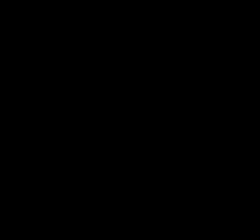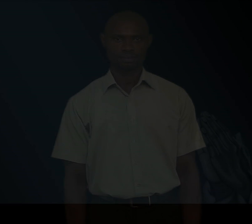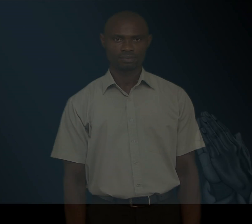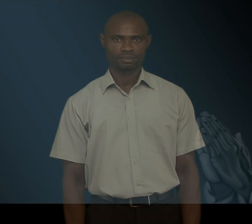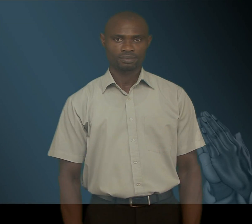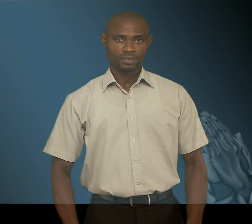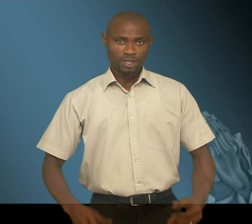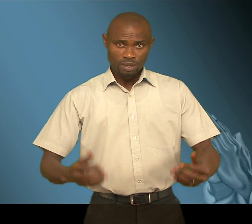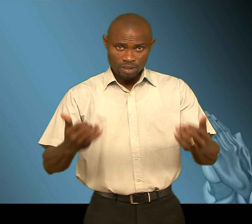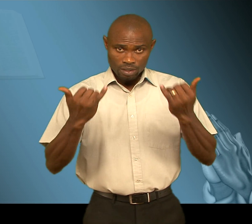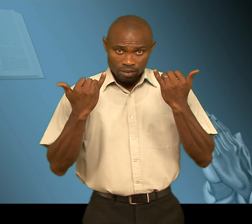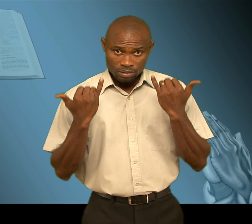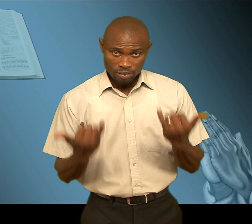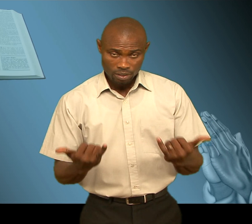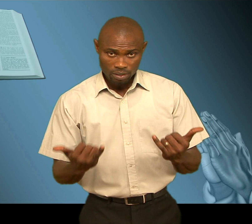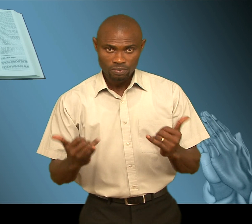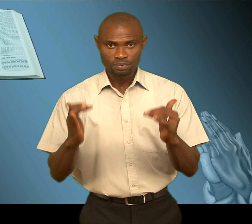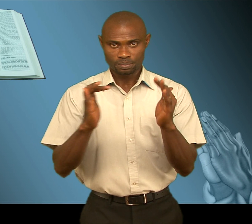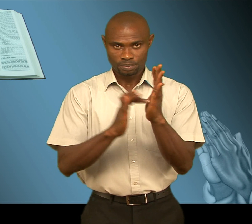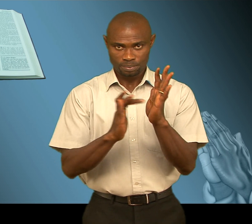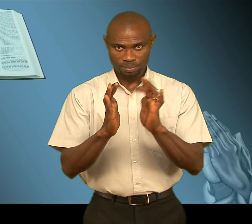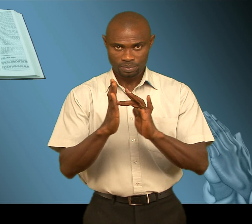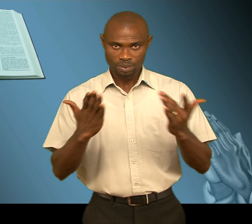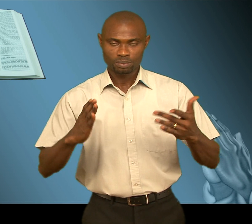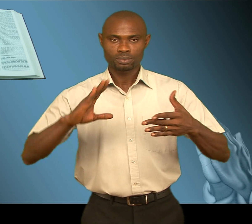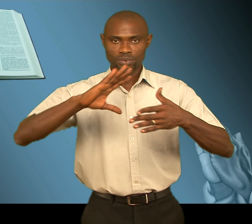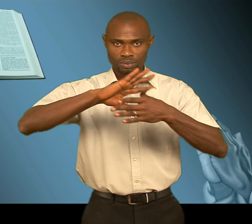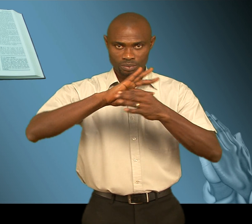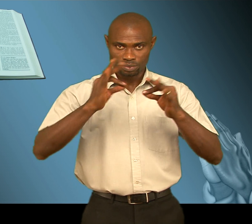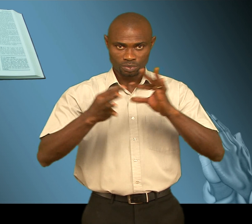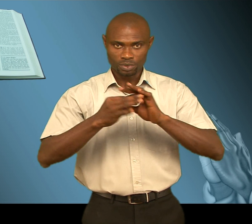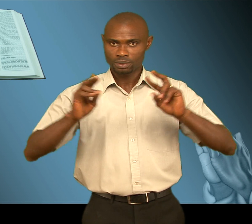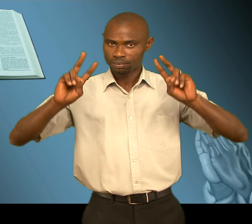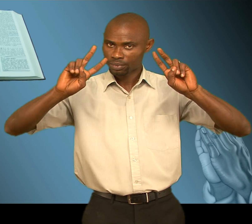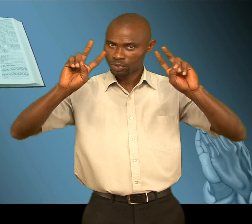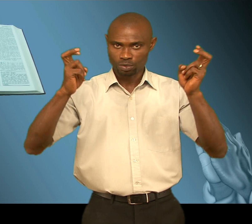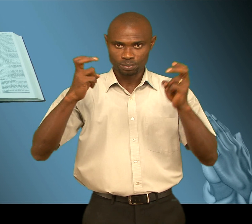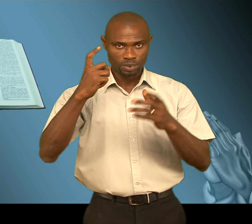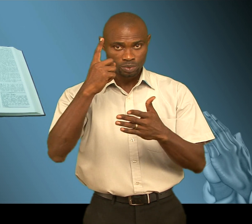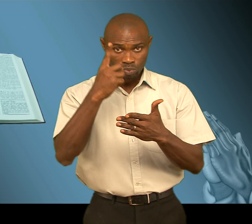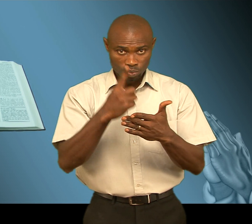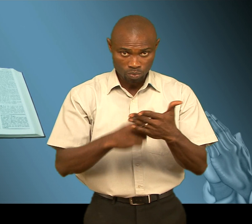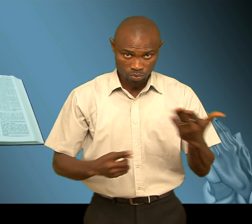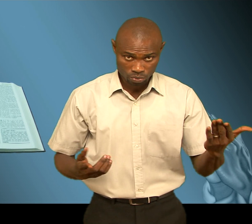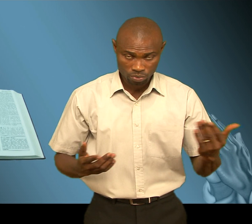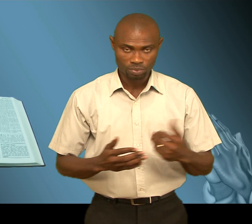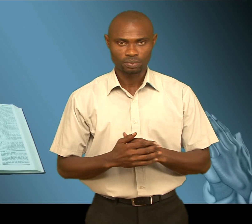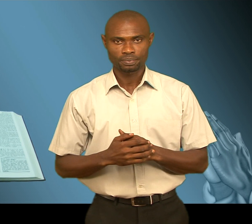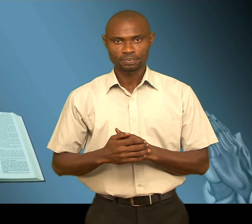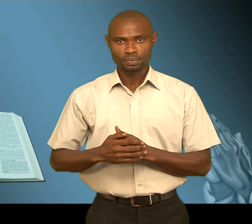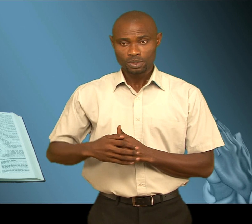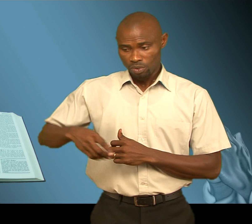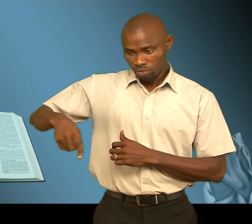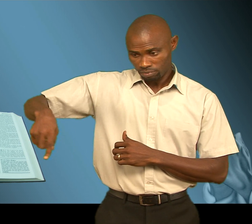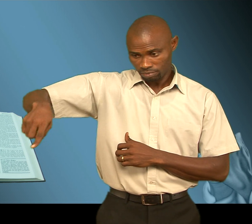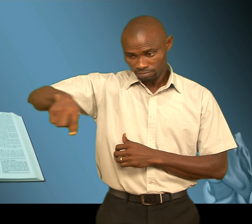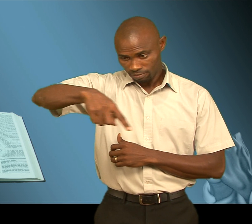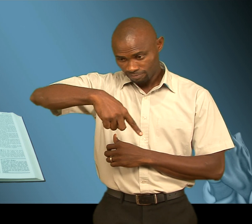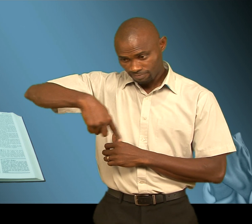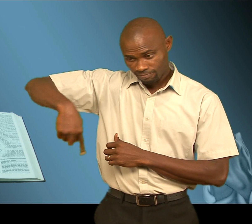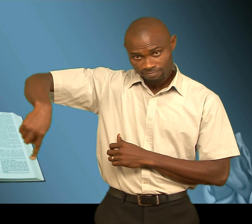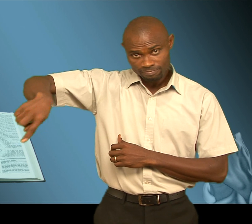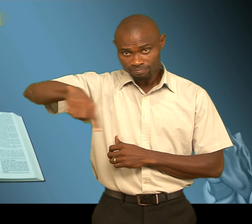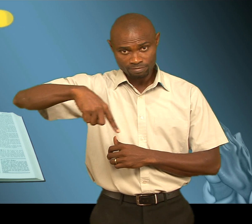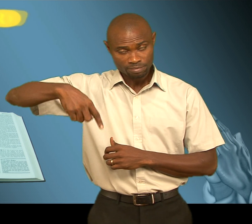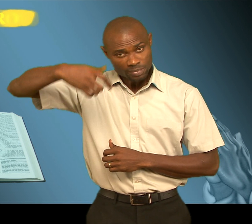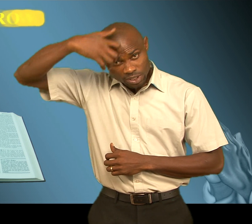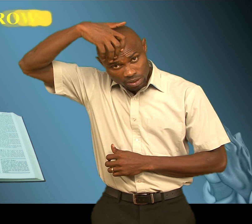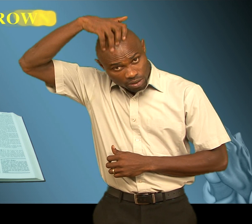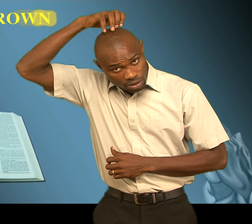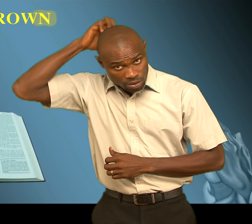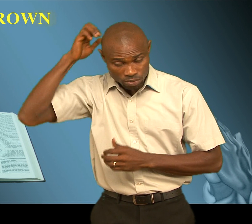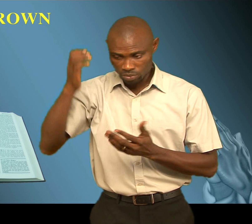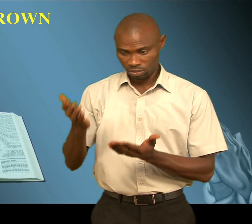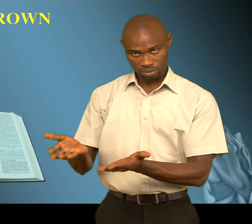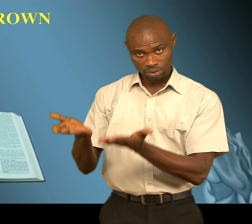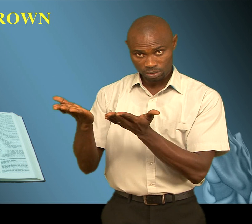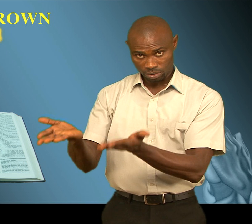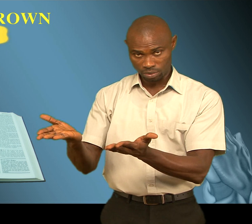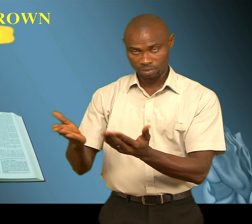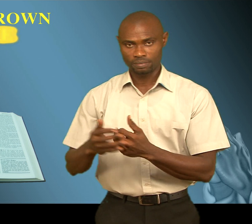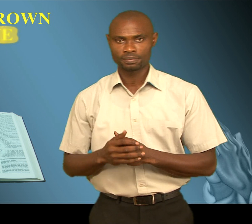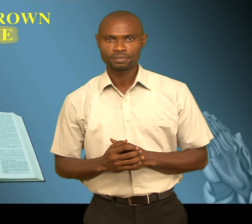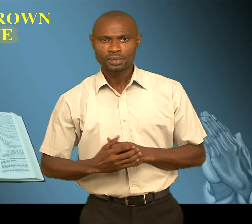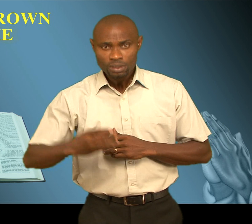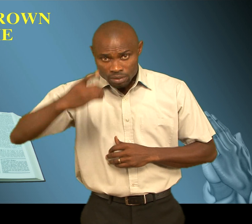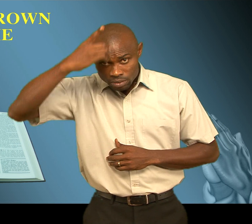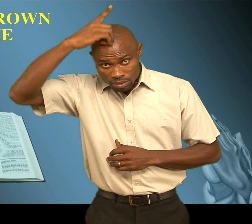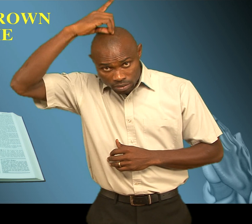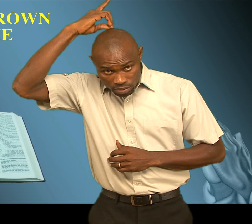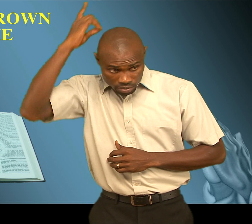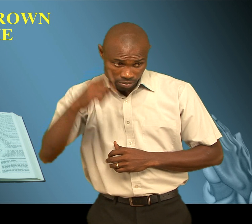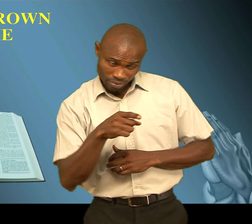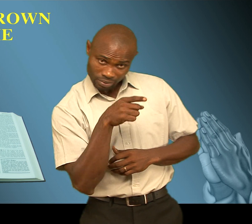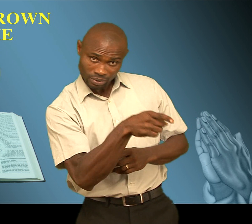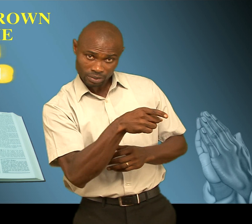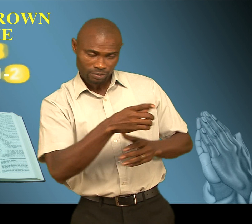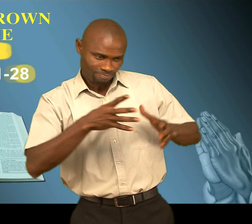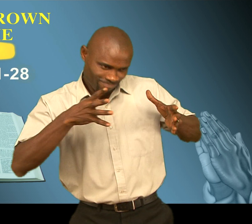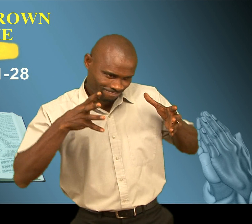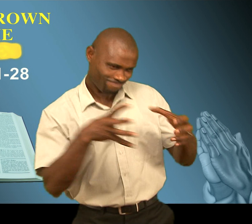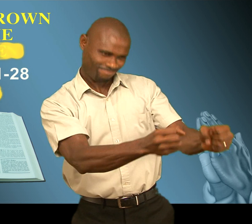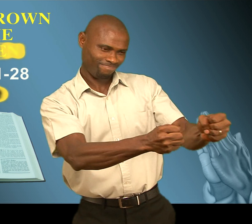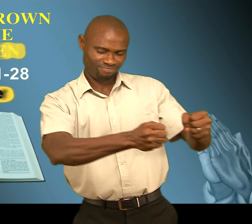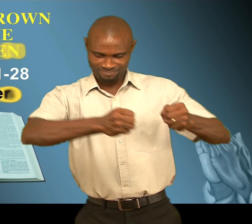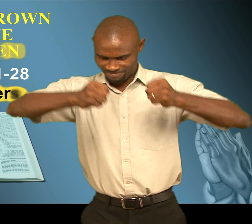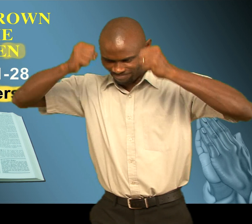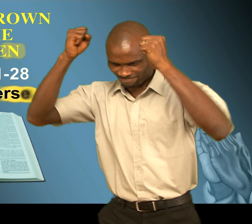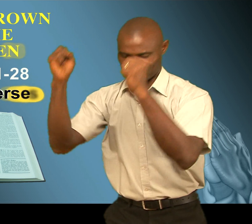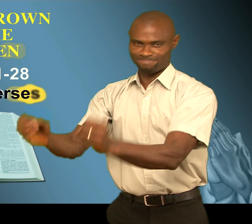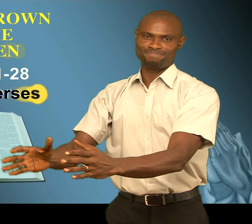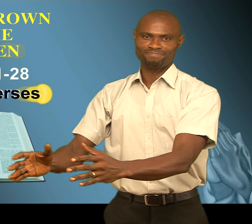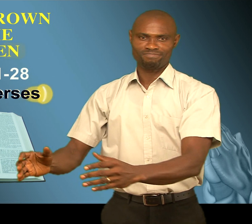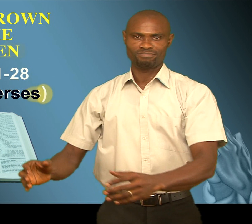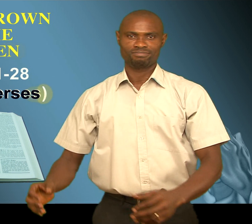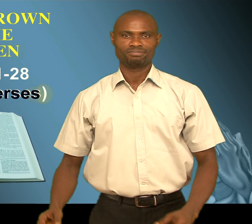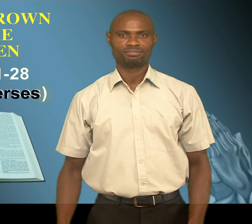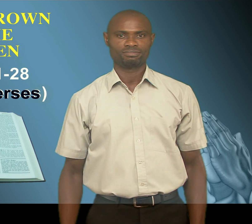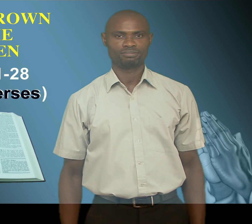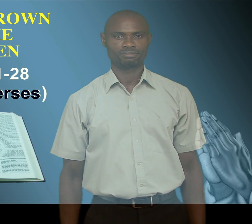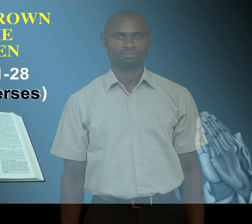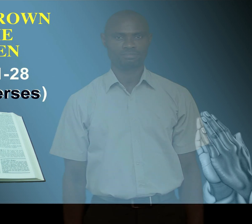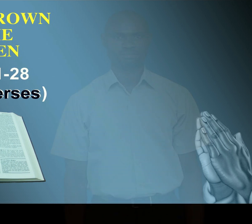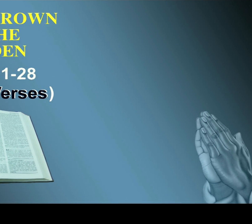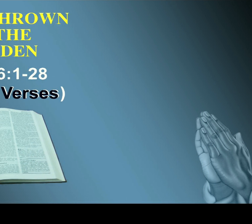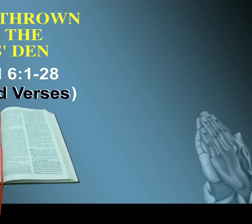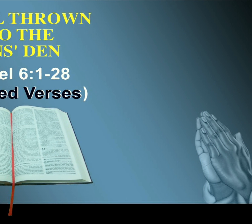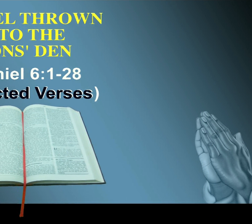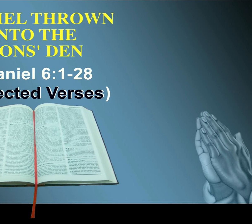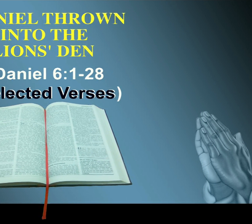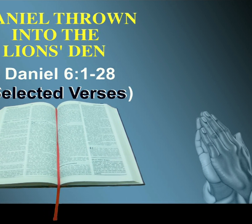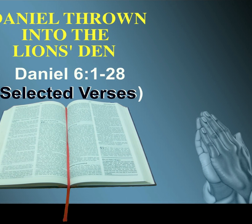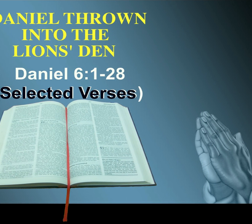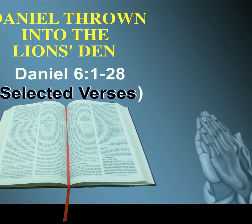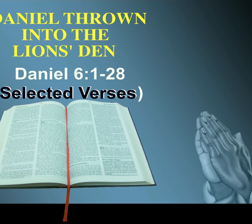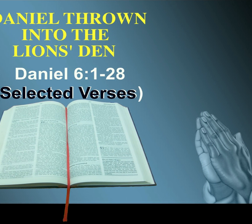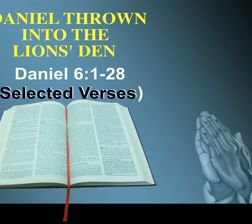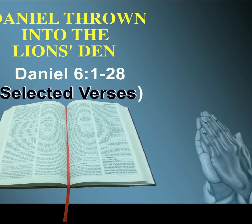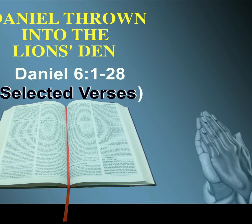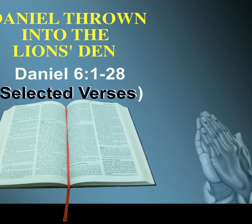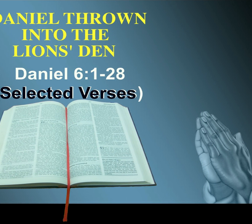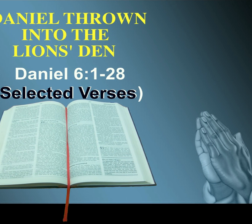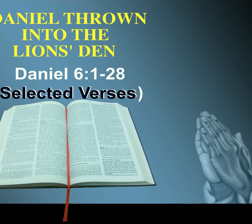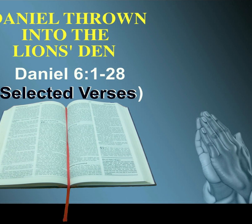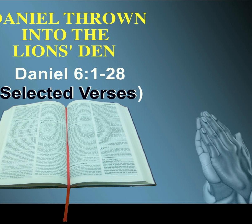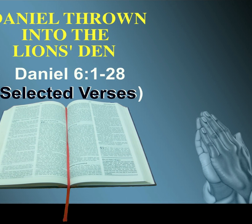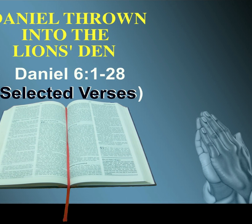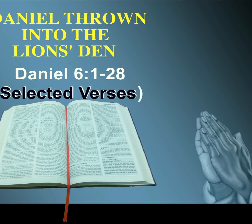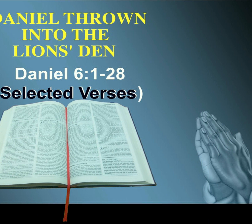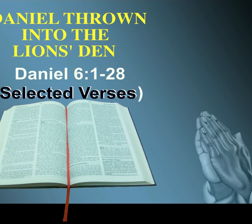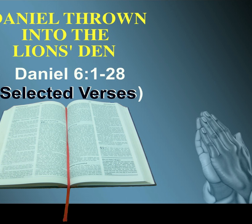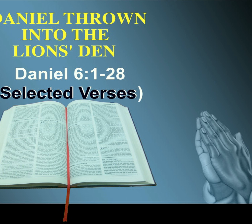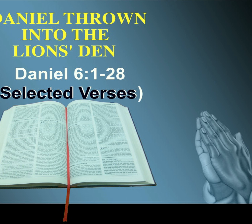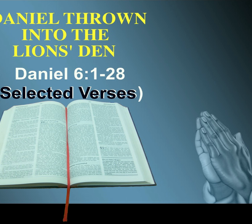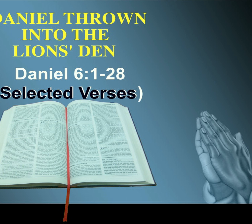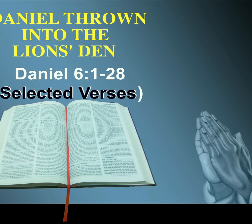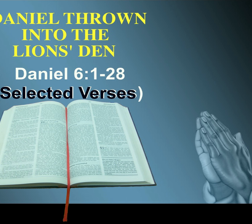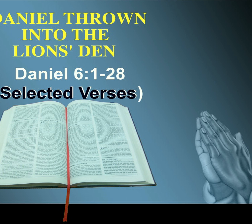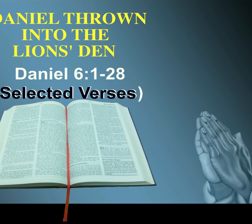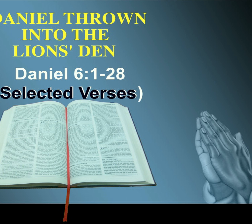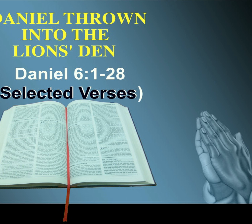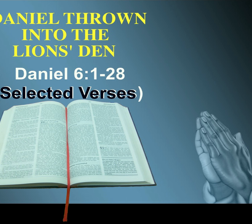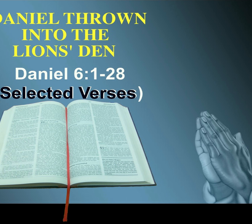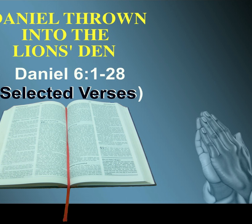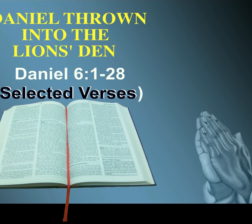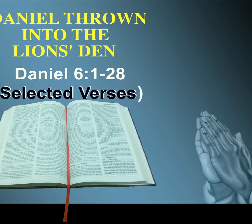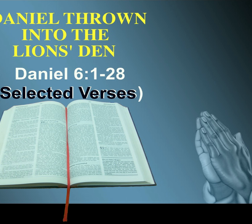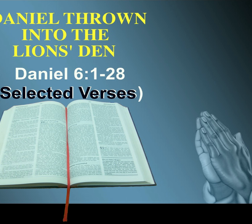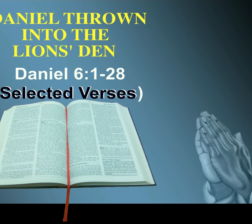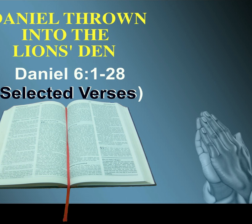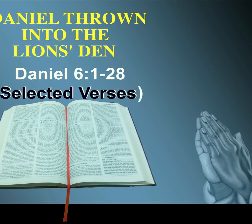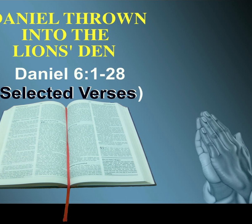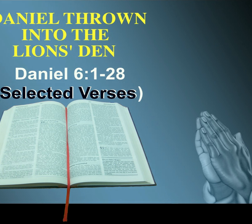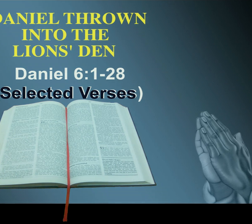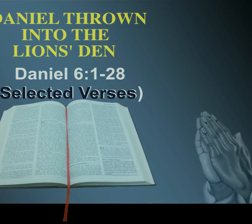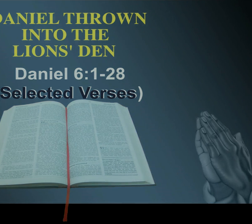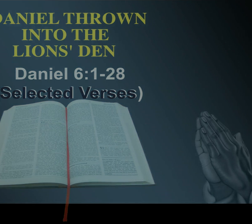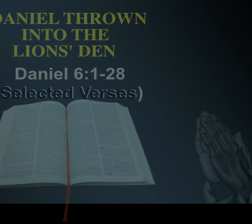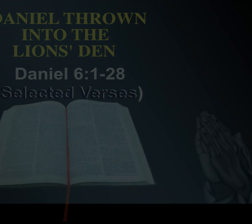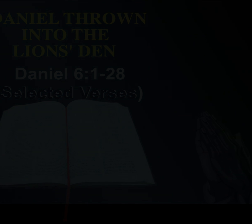Daniel thrown into the lions' den